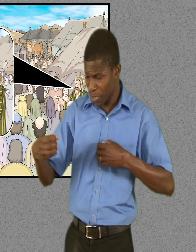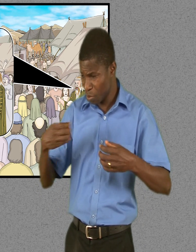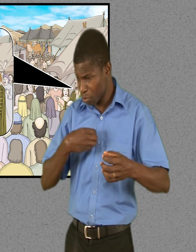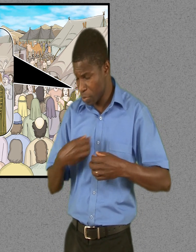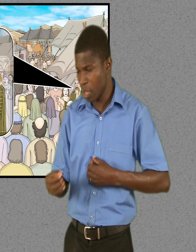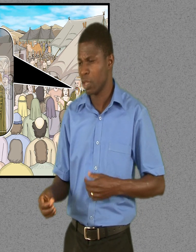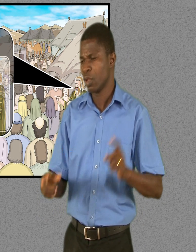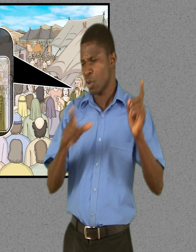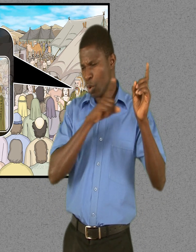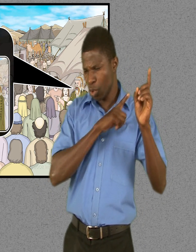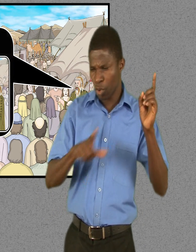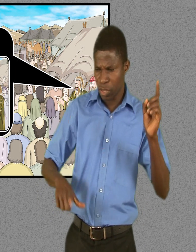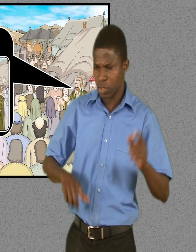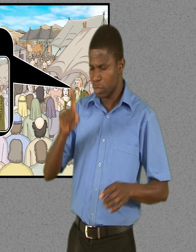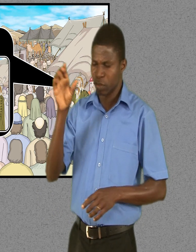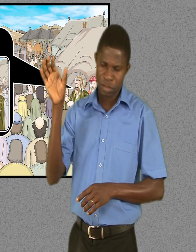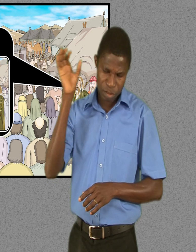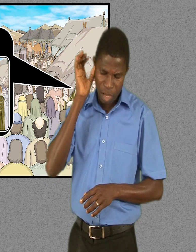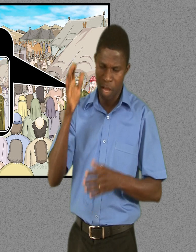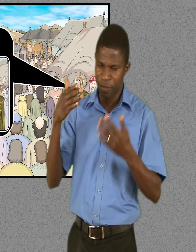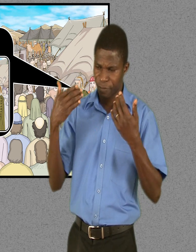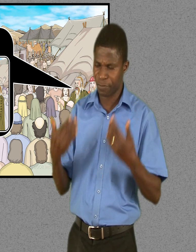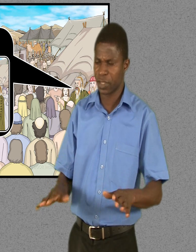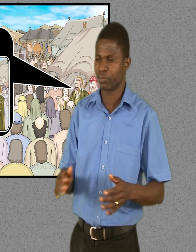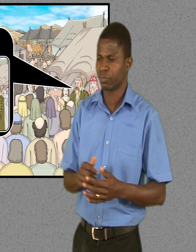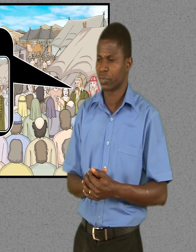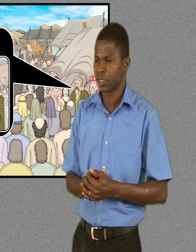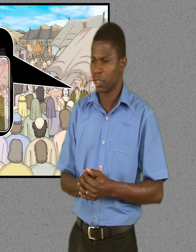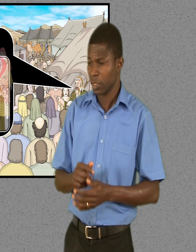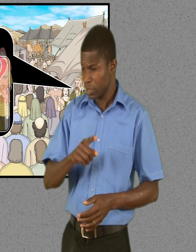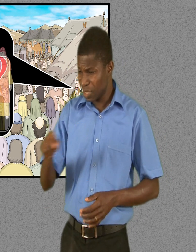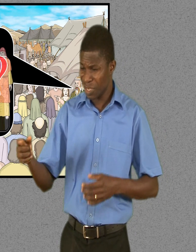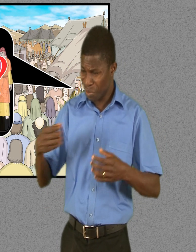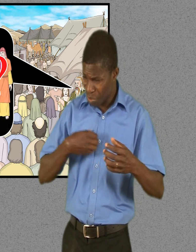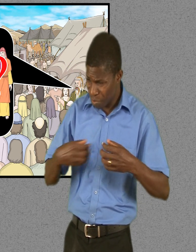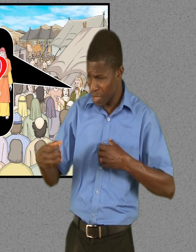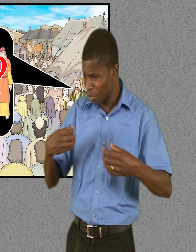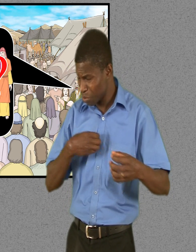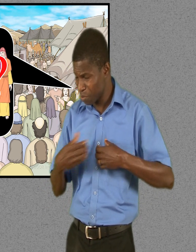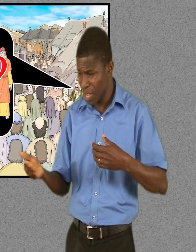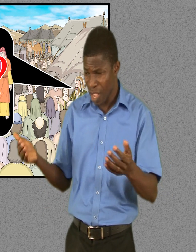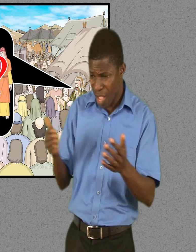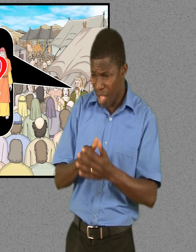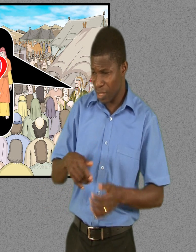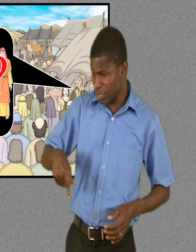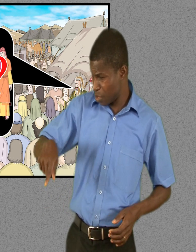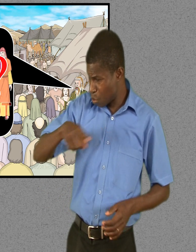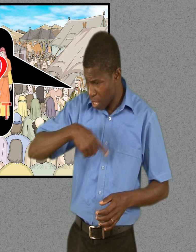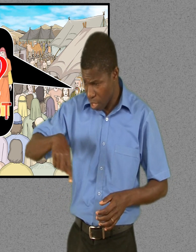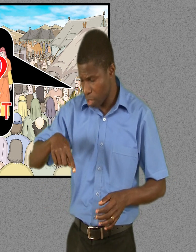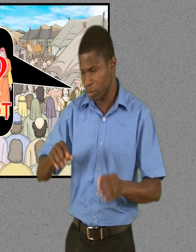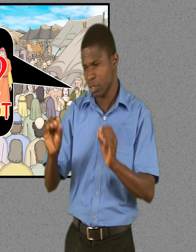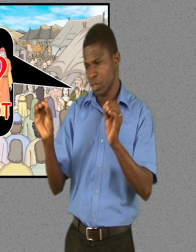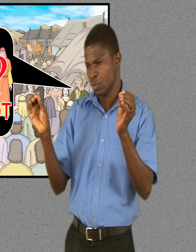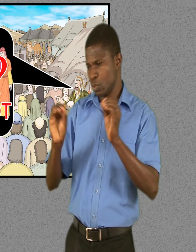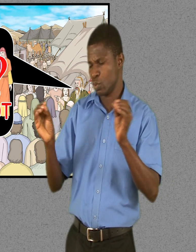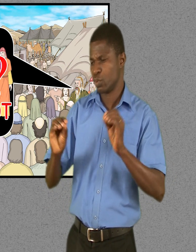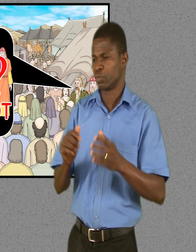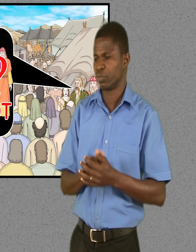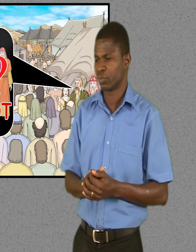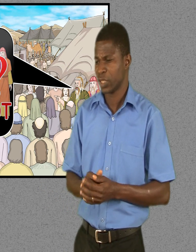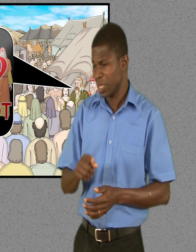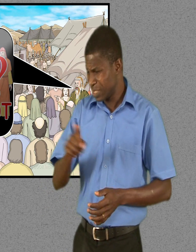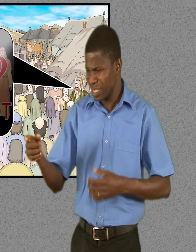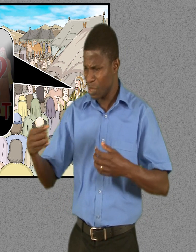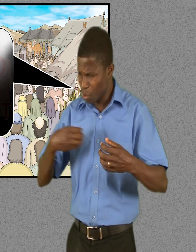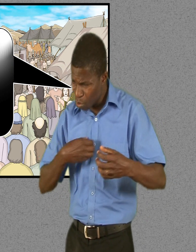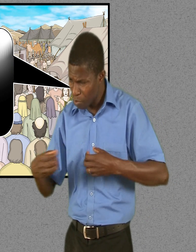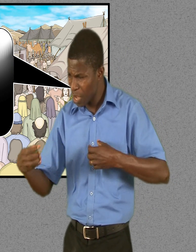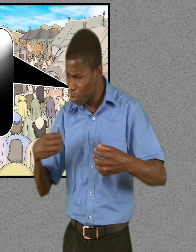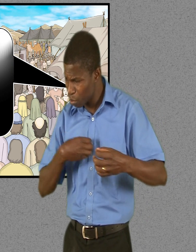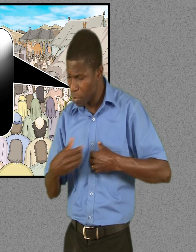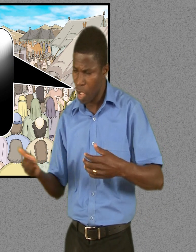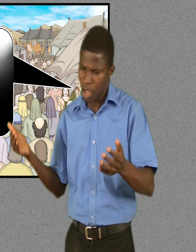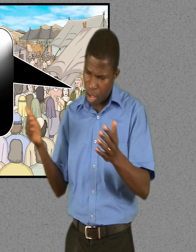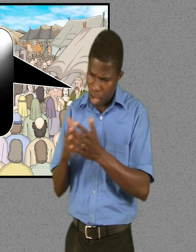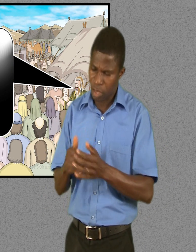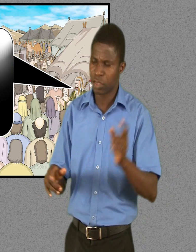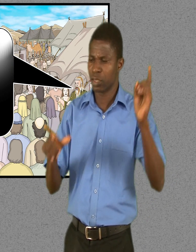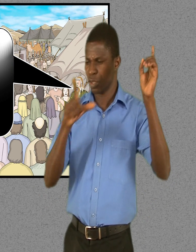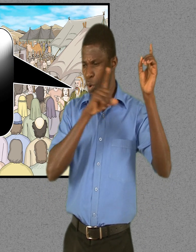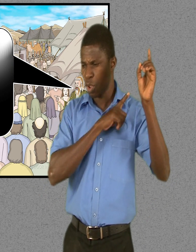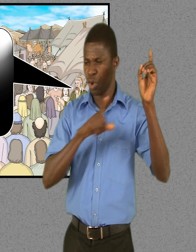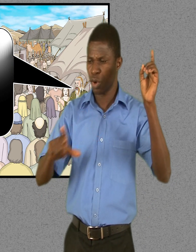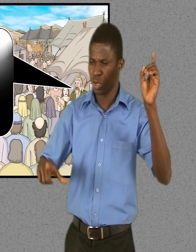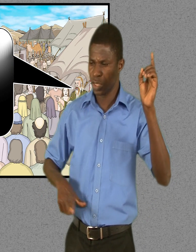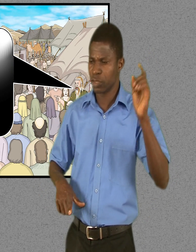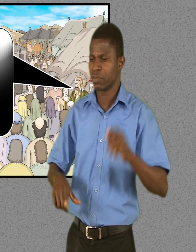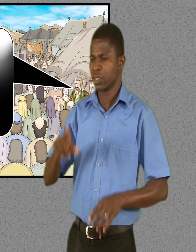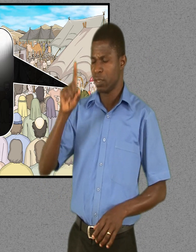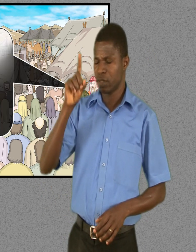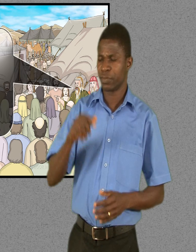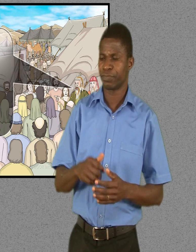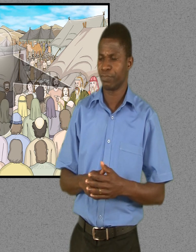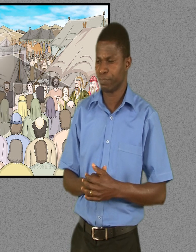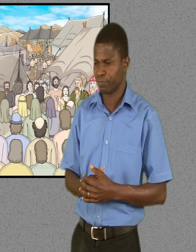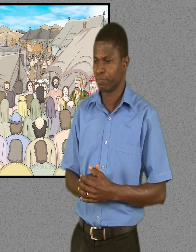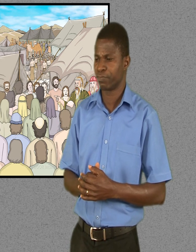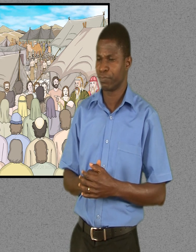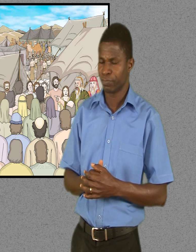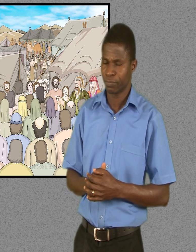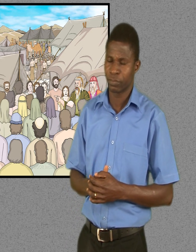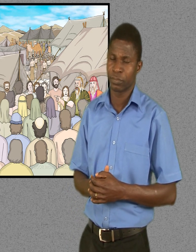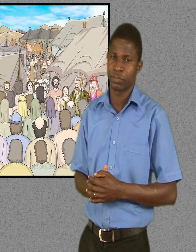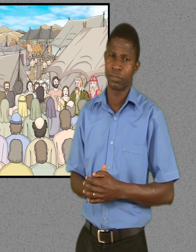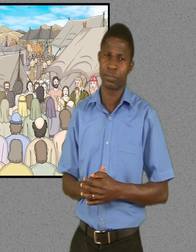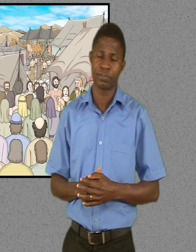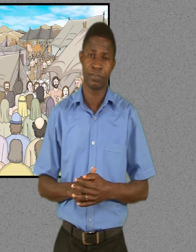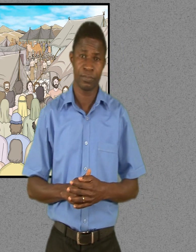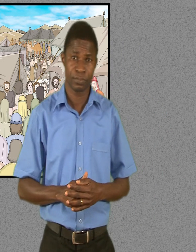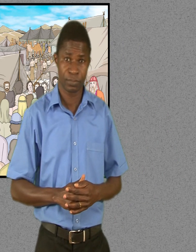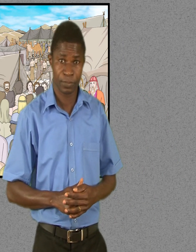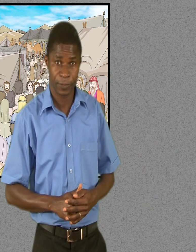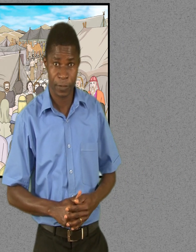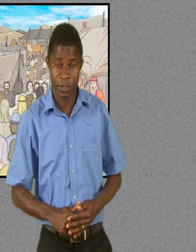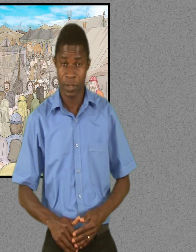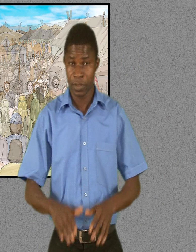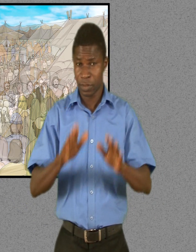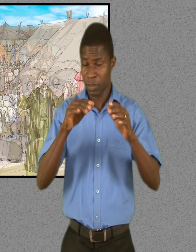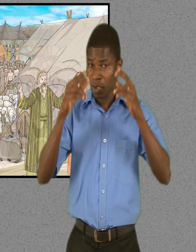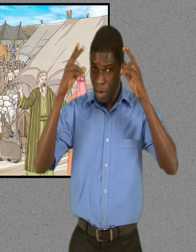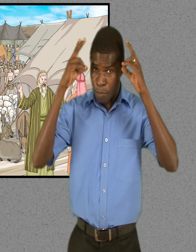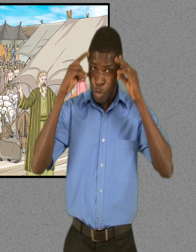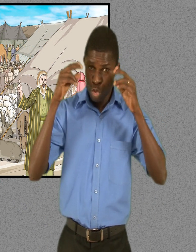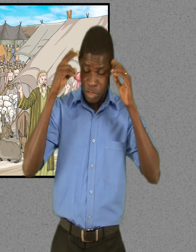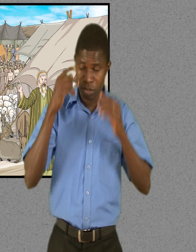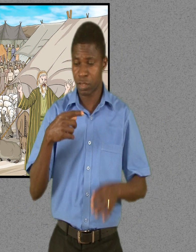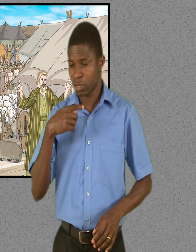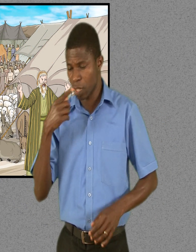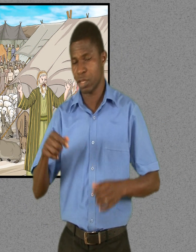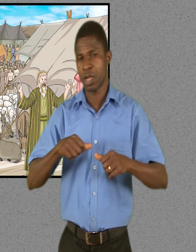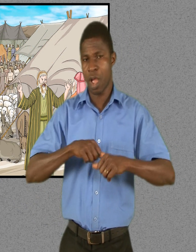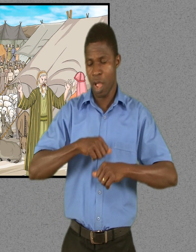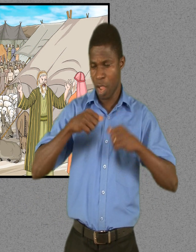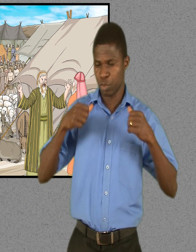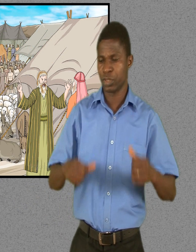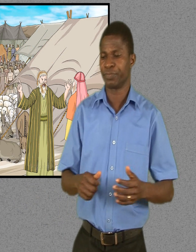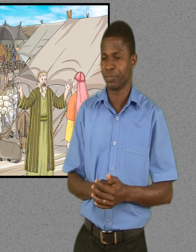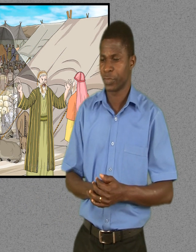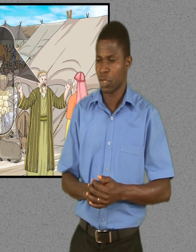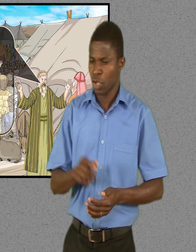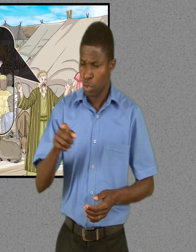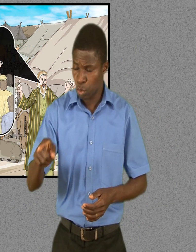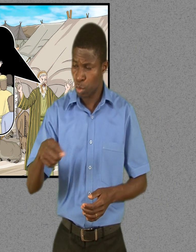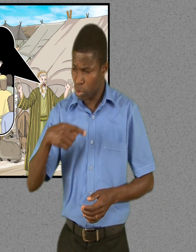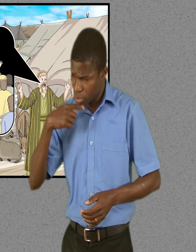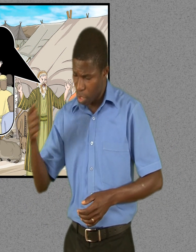Who are we? Your grumblings are not against us but against the LORD.”